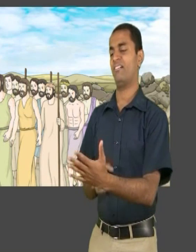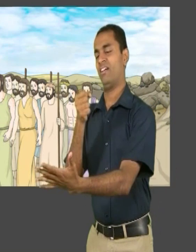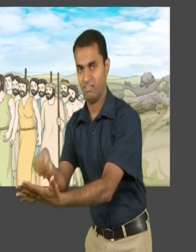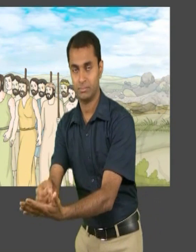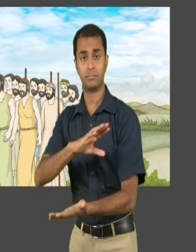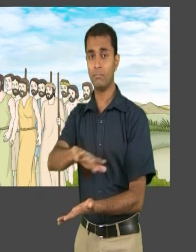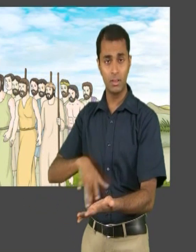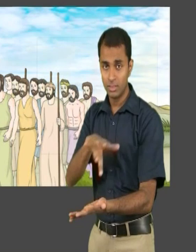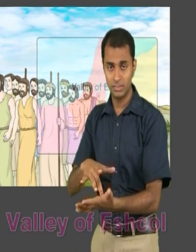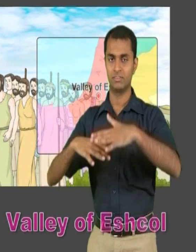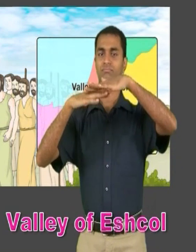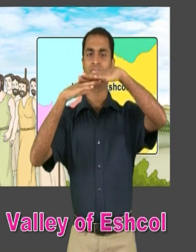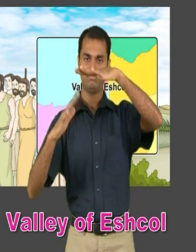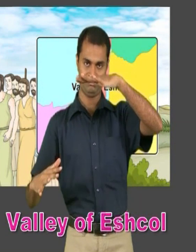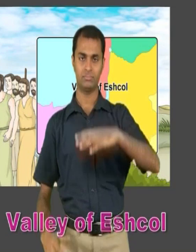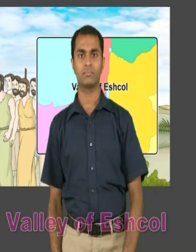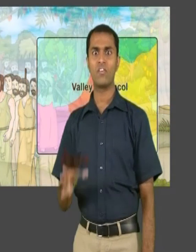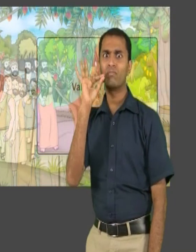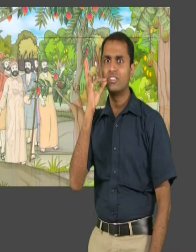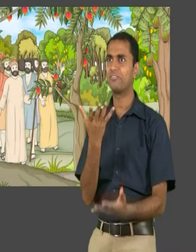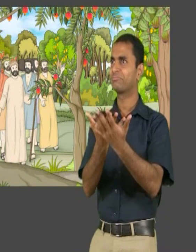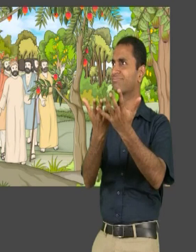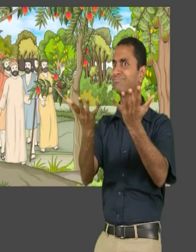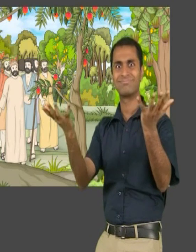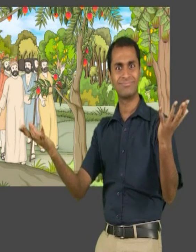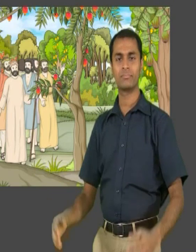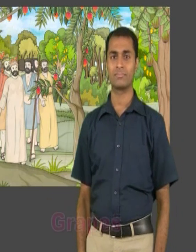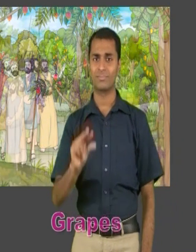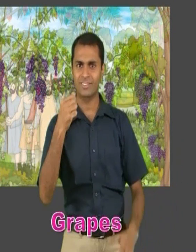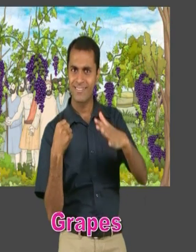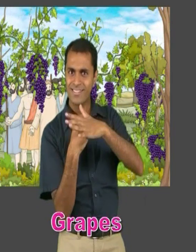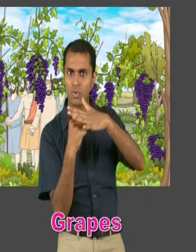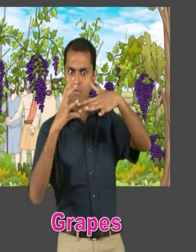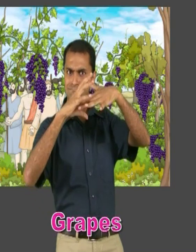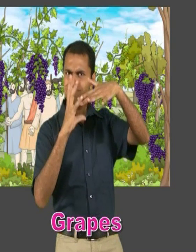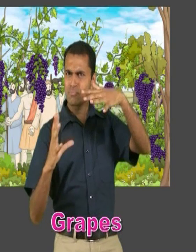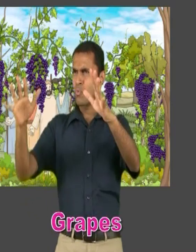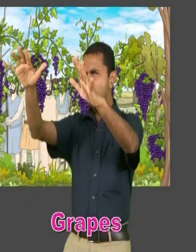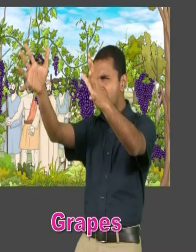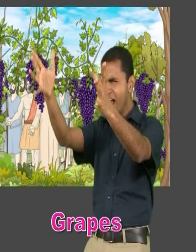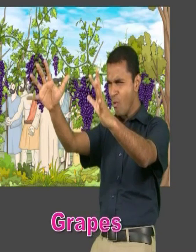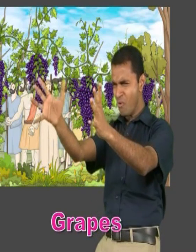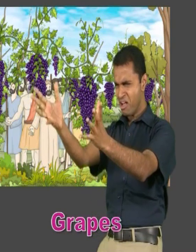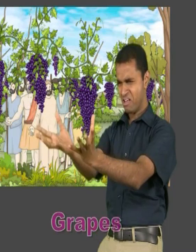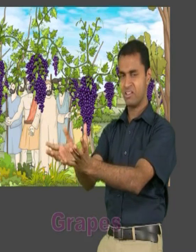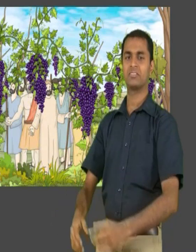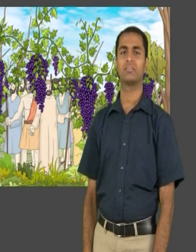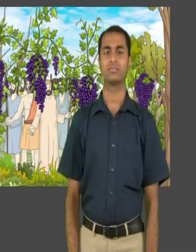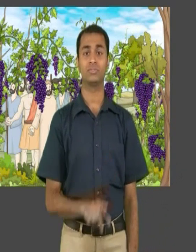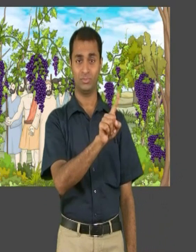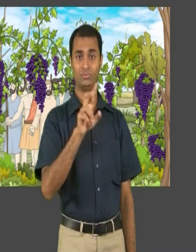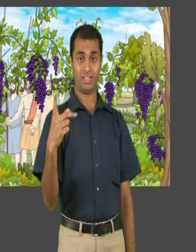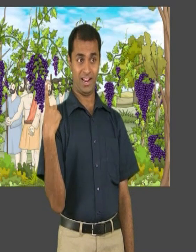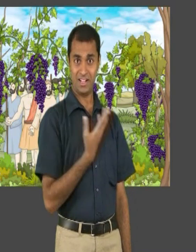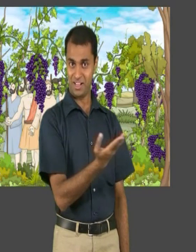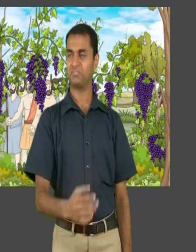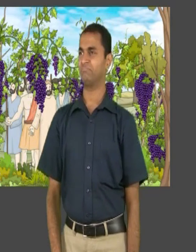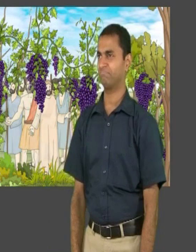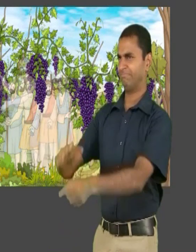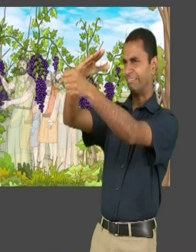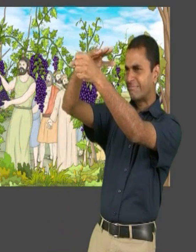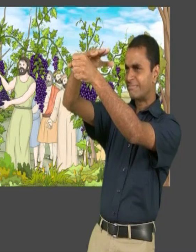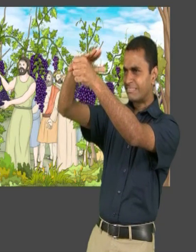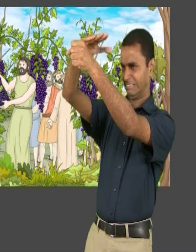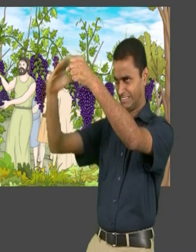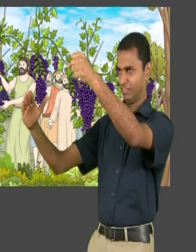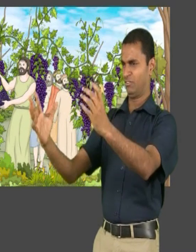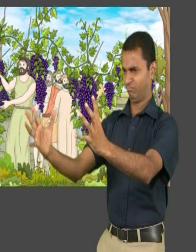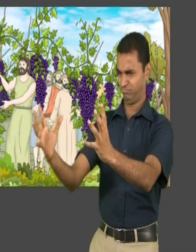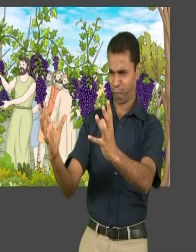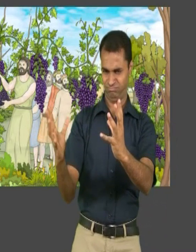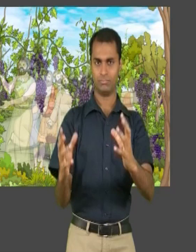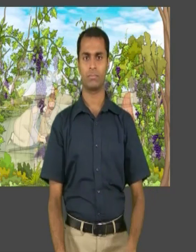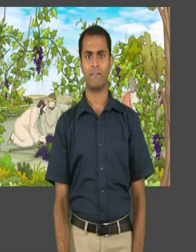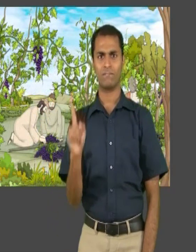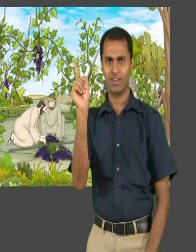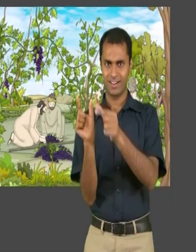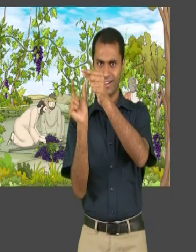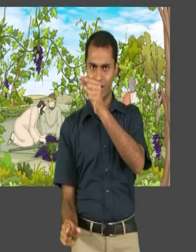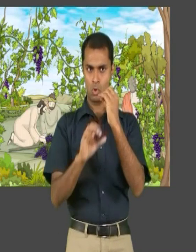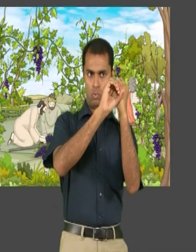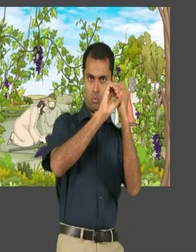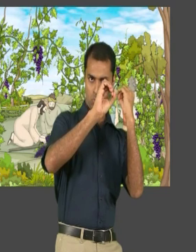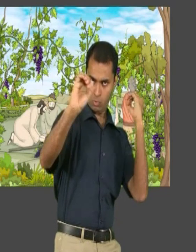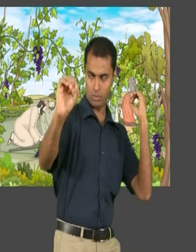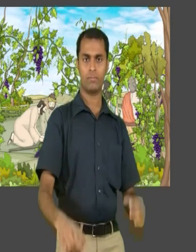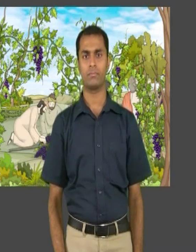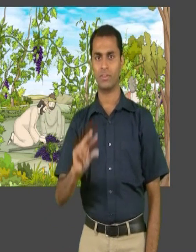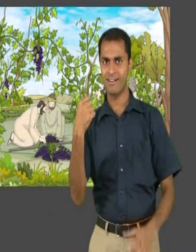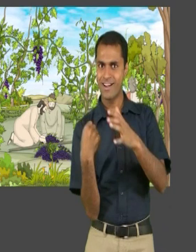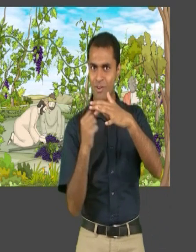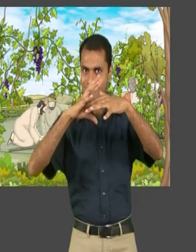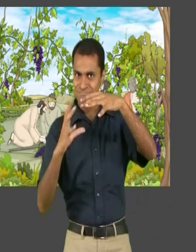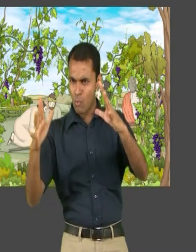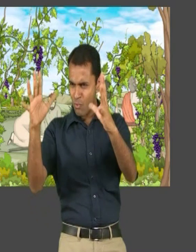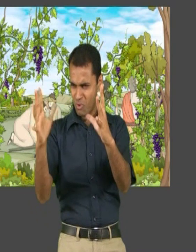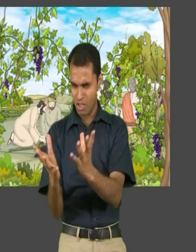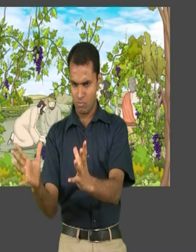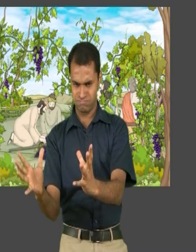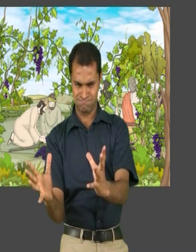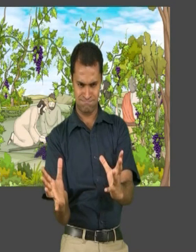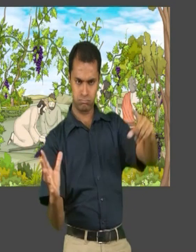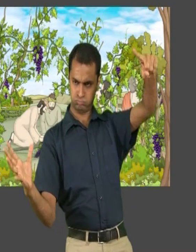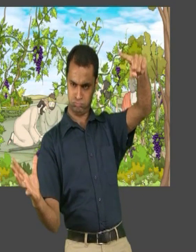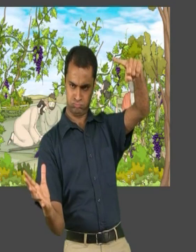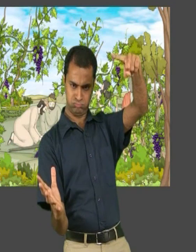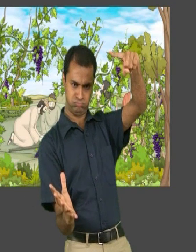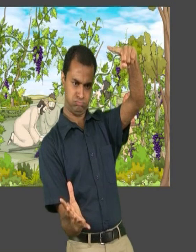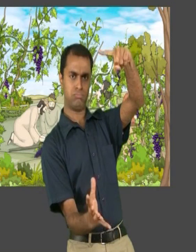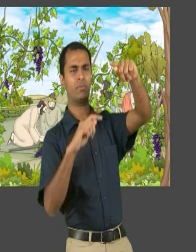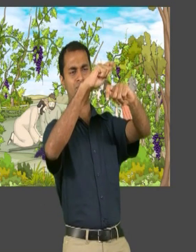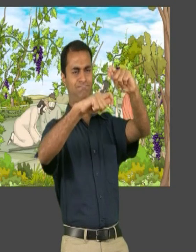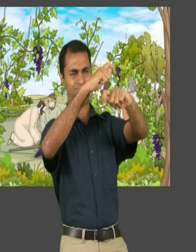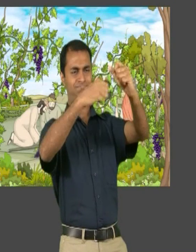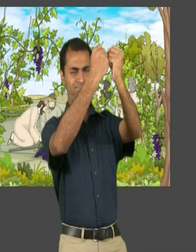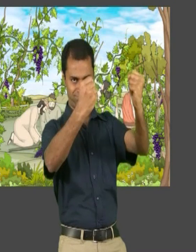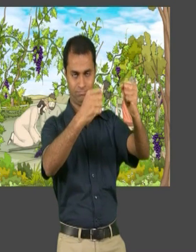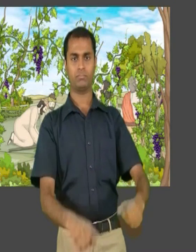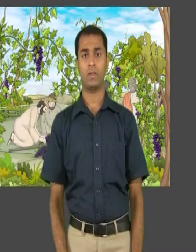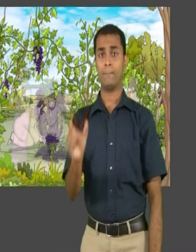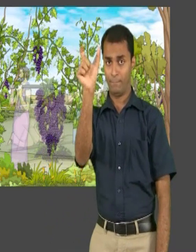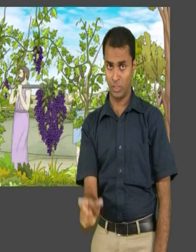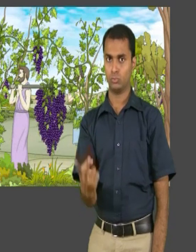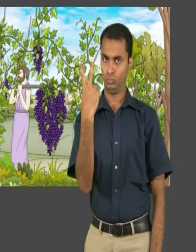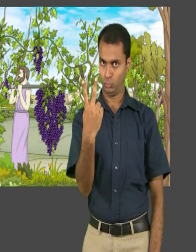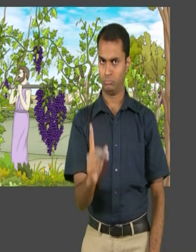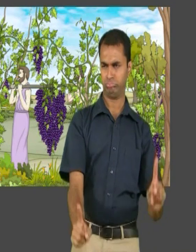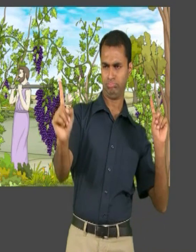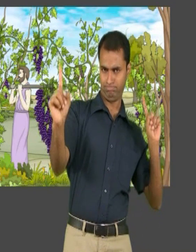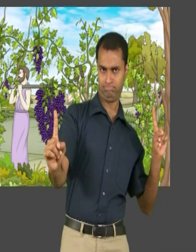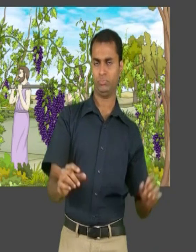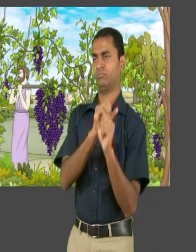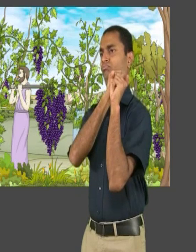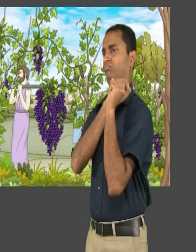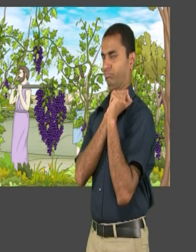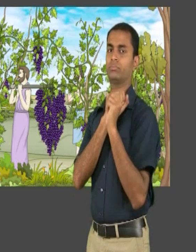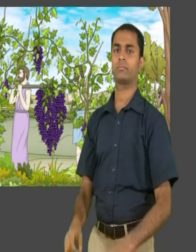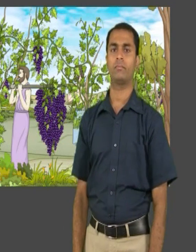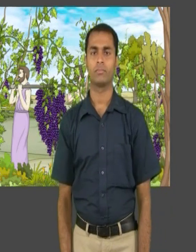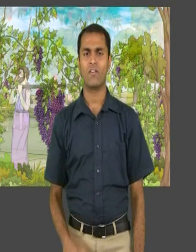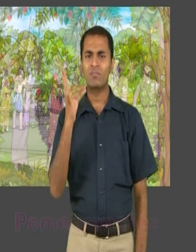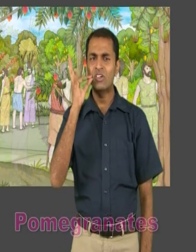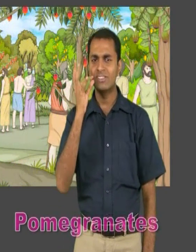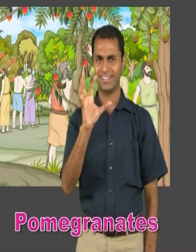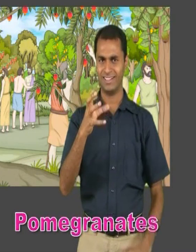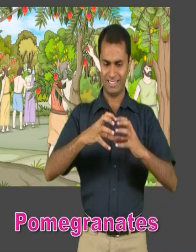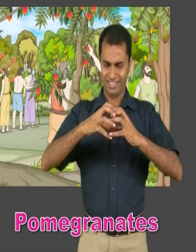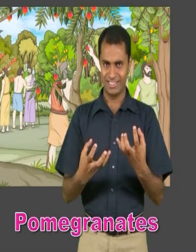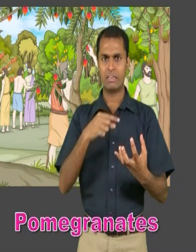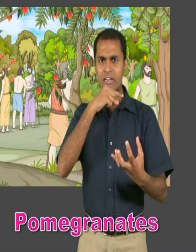When they came to the Valley of Eshcol, they cut down a branch with a single cluster of grapes, which they carried on a pole between two men.